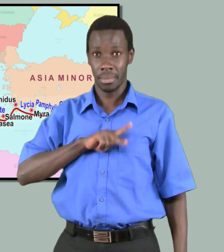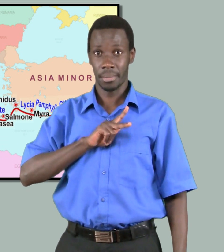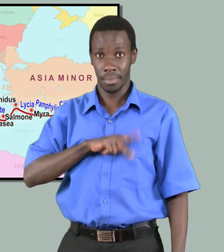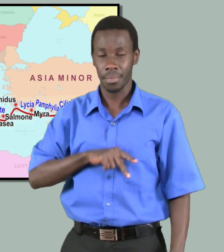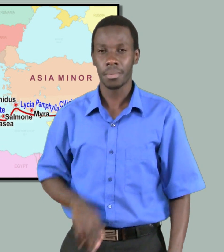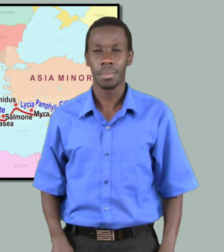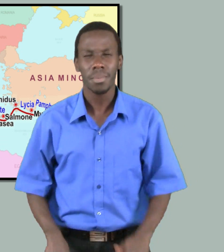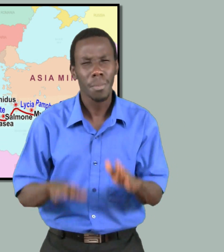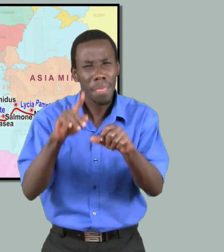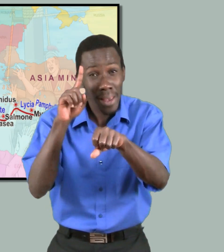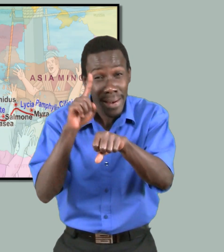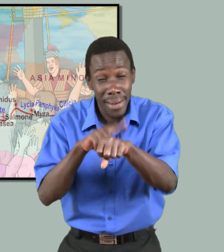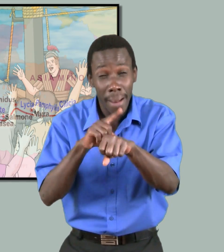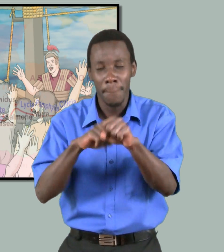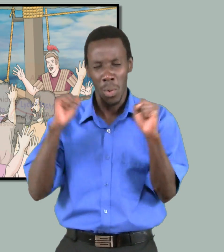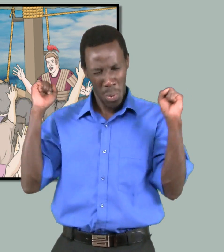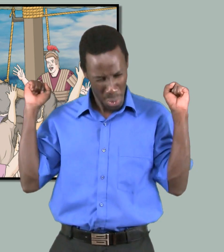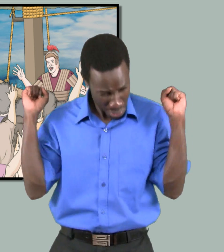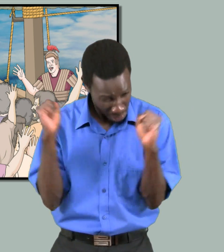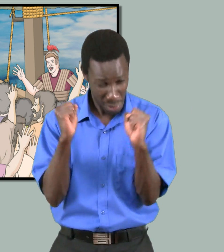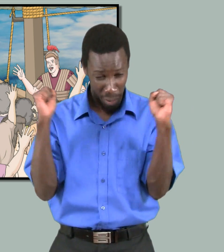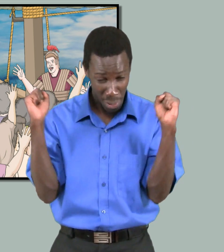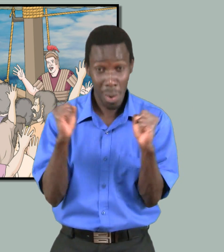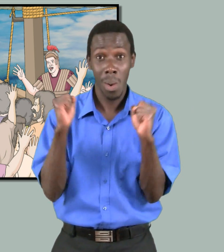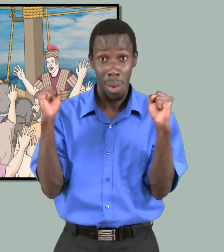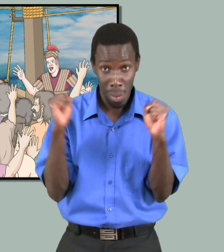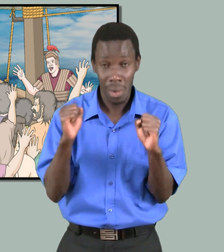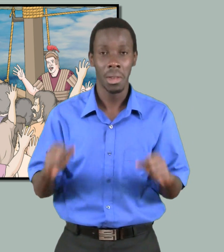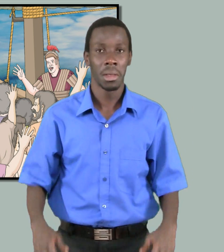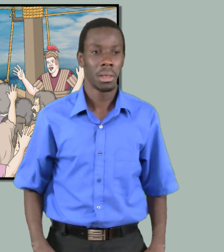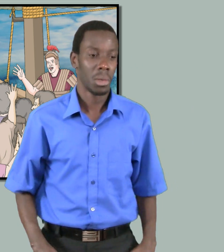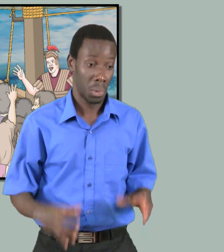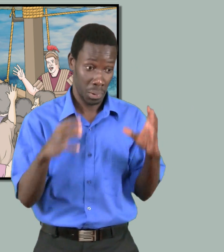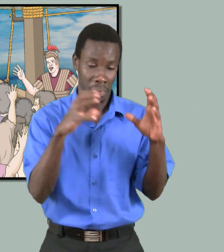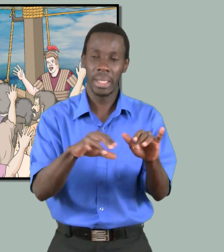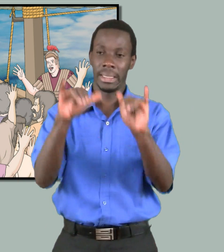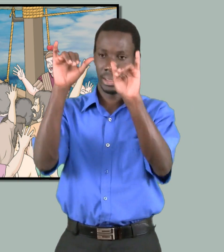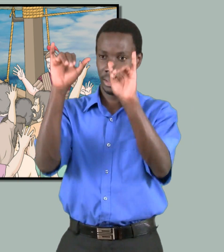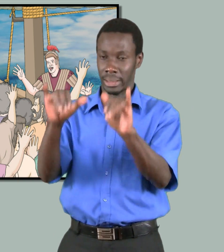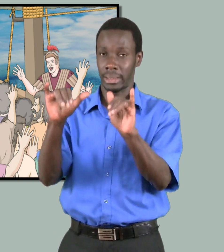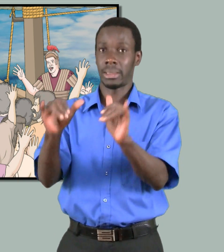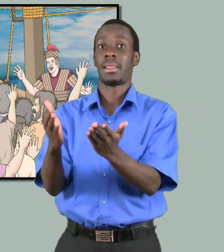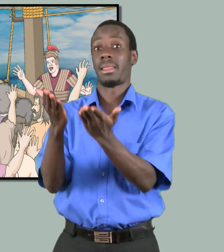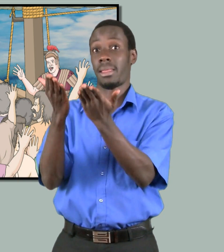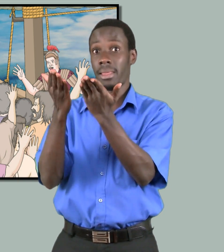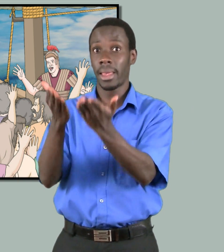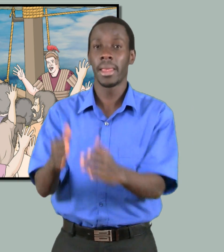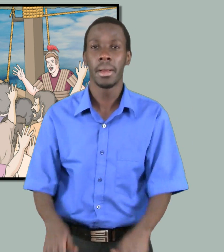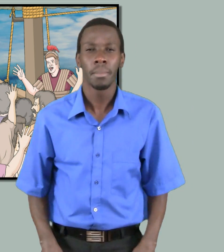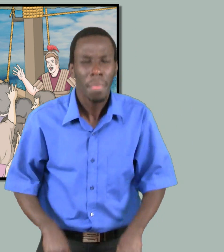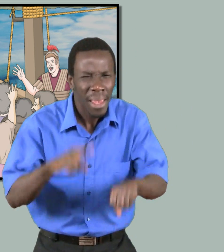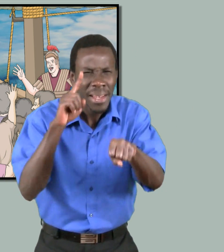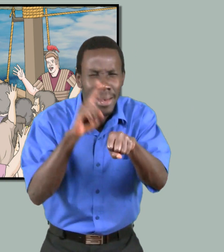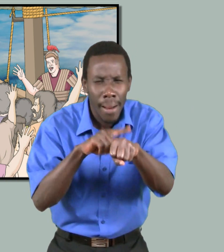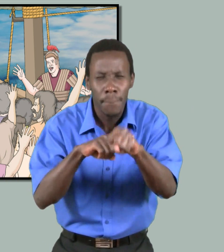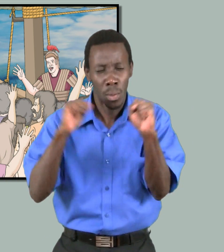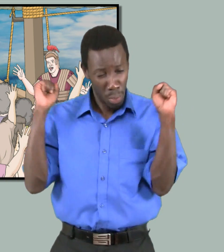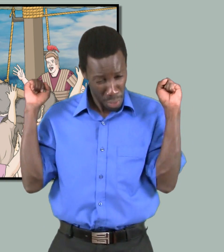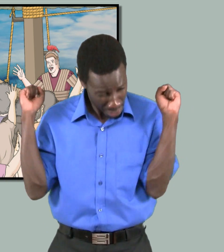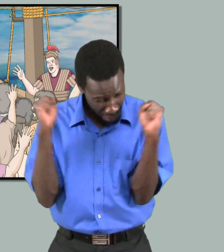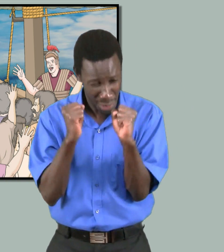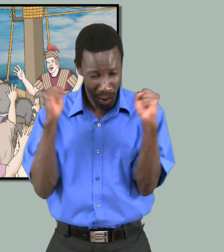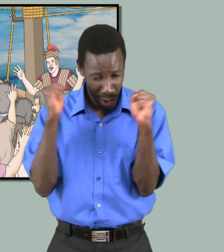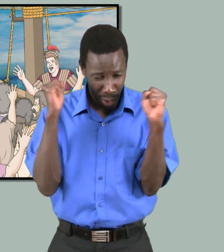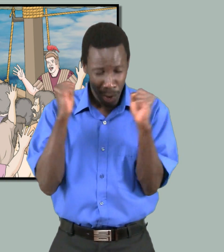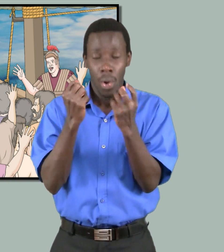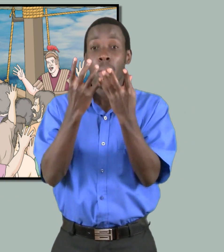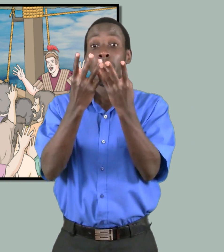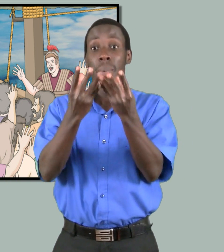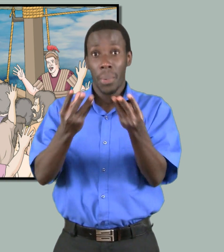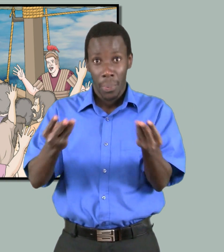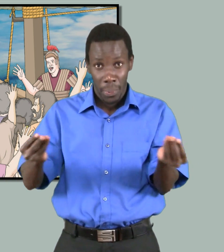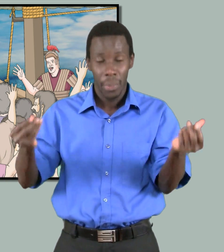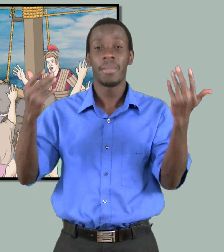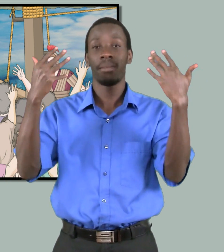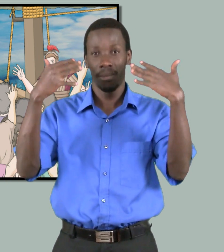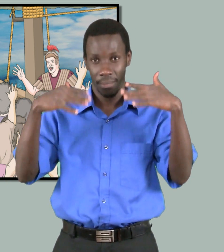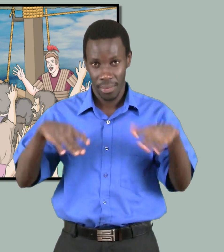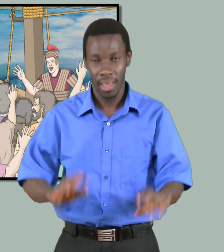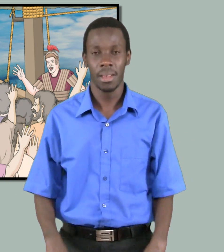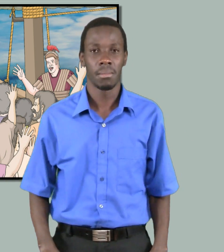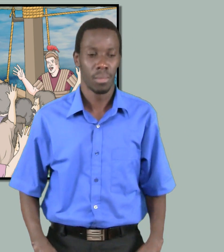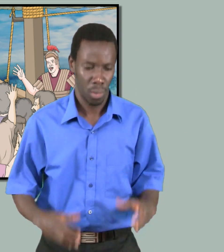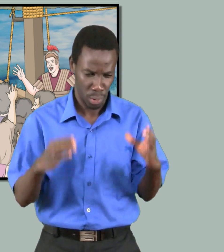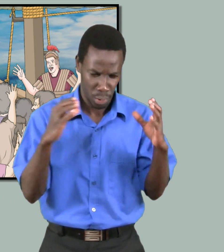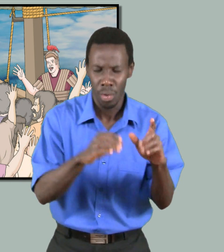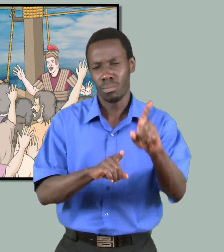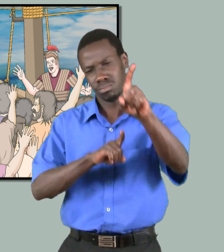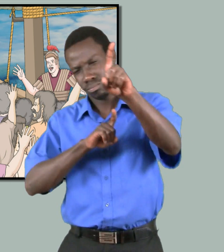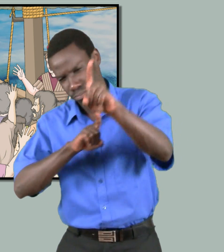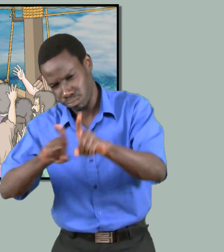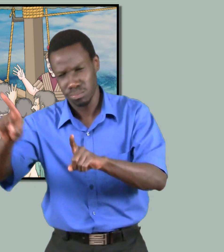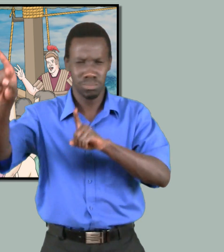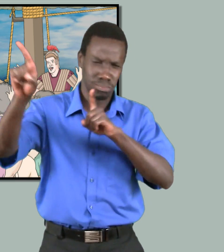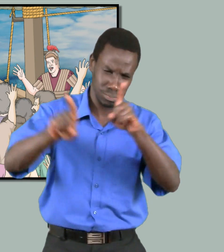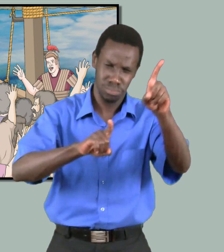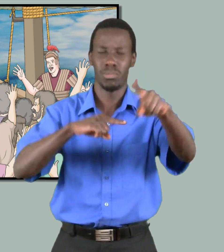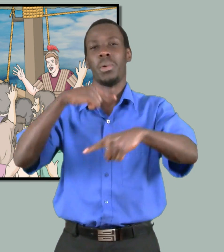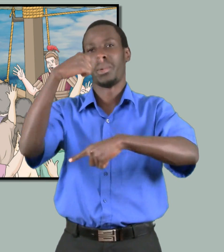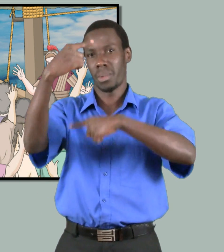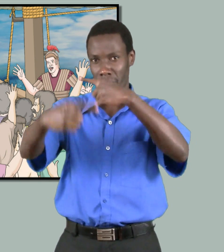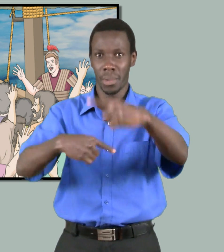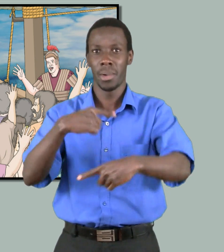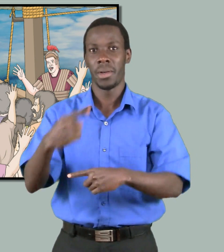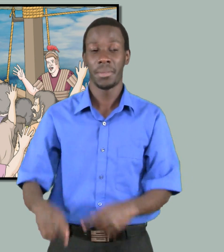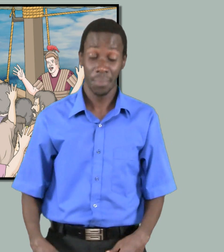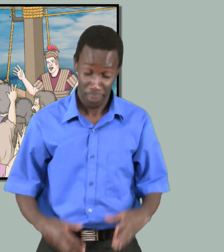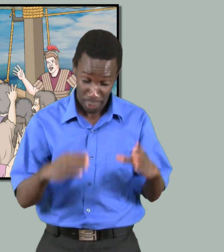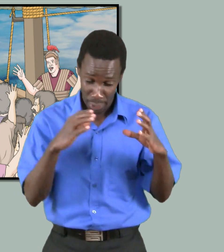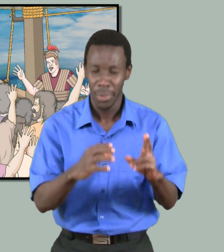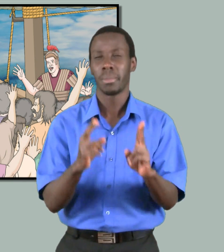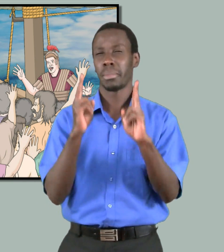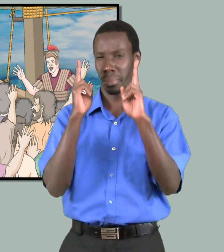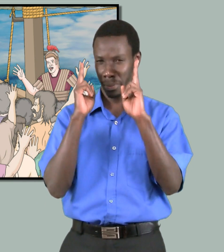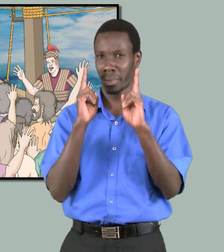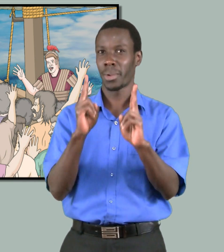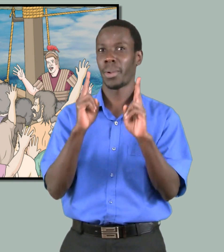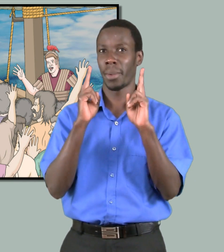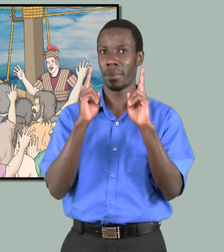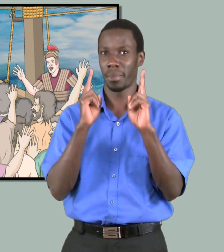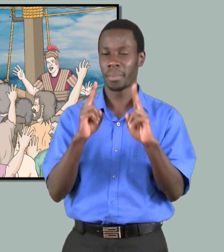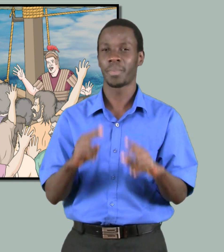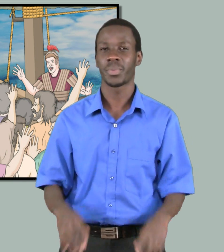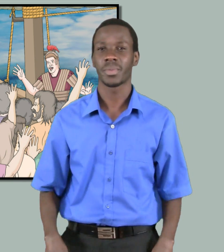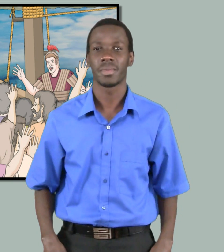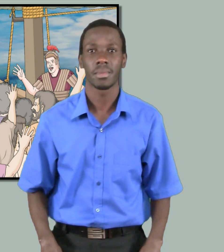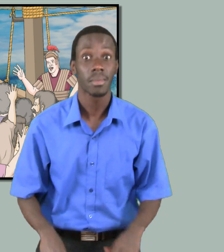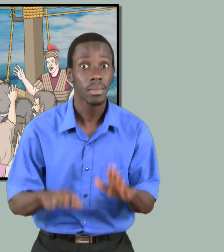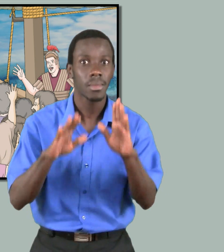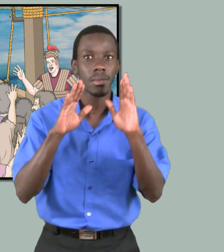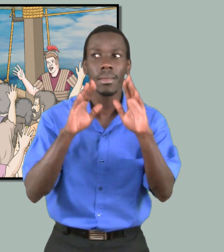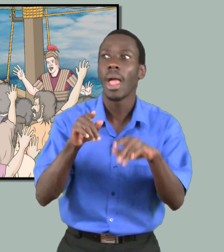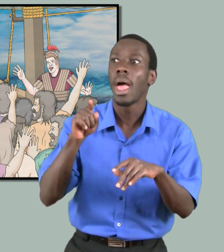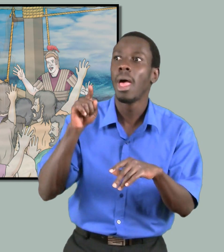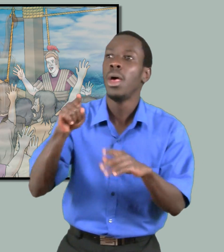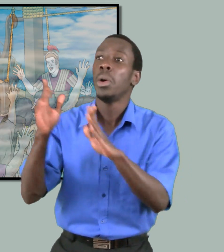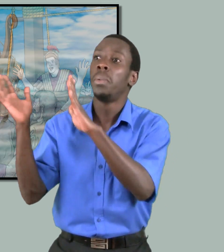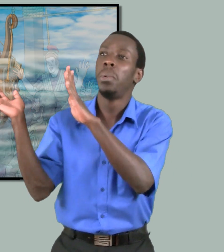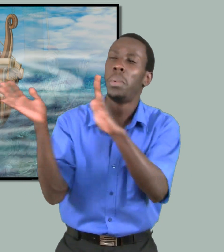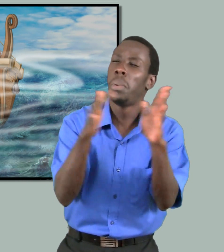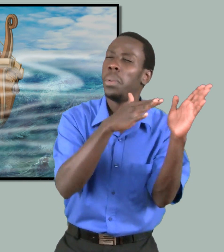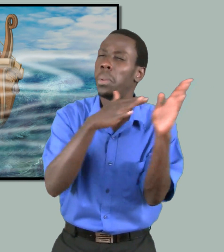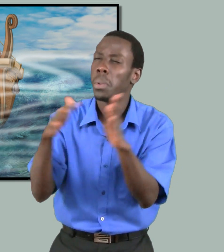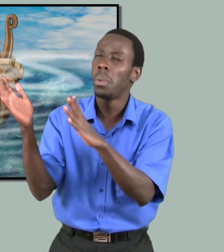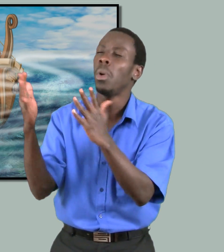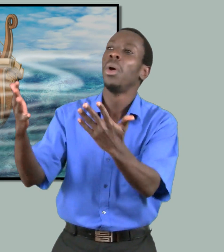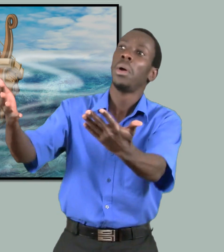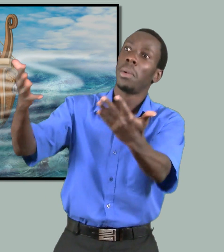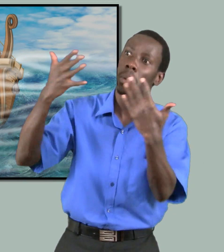Phoenix was a harbor in Crete facing both southwest and northwest.